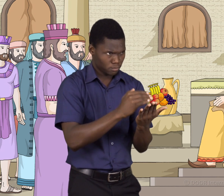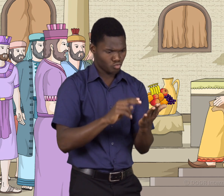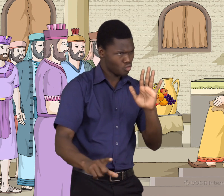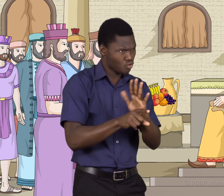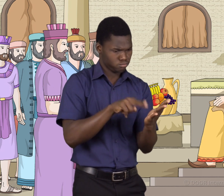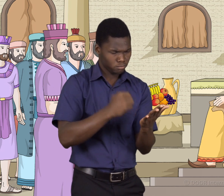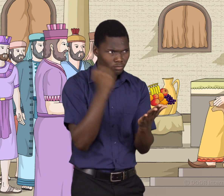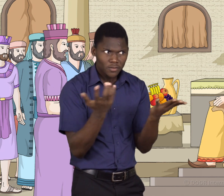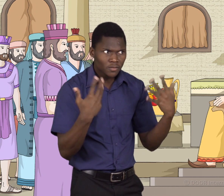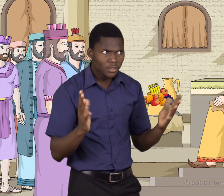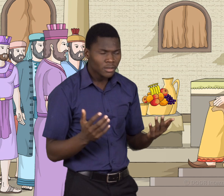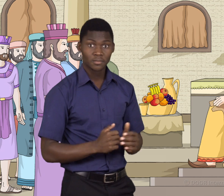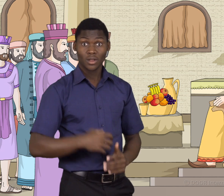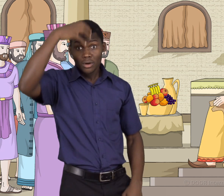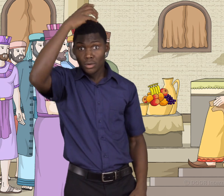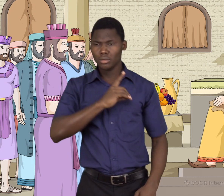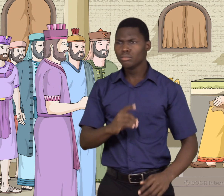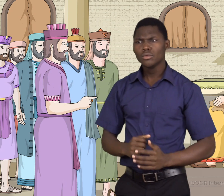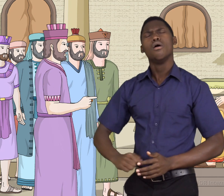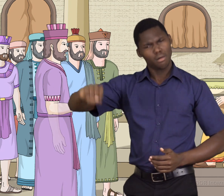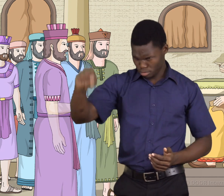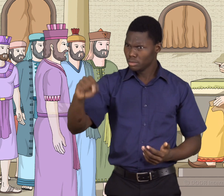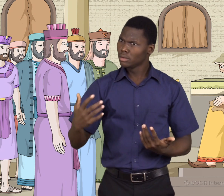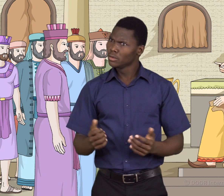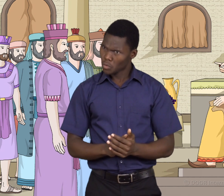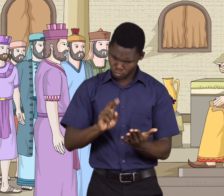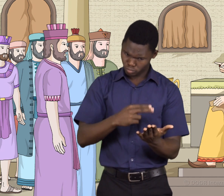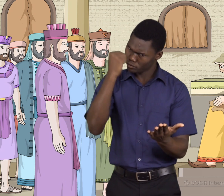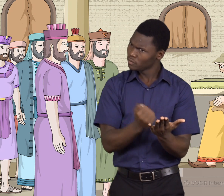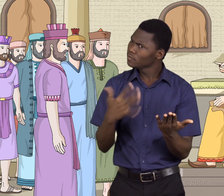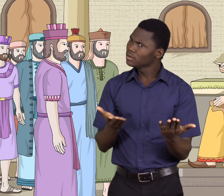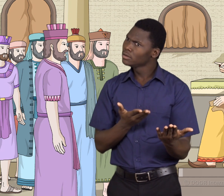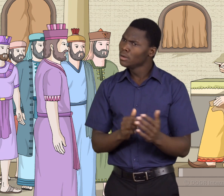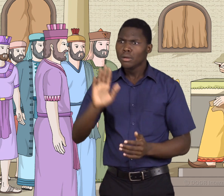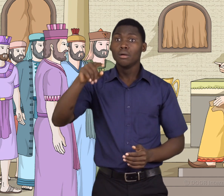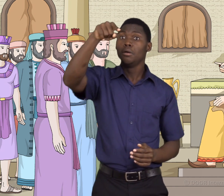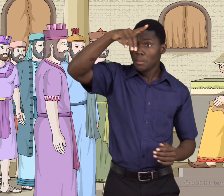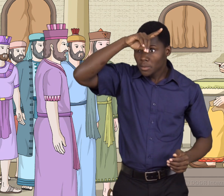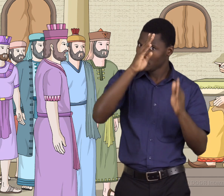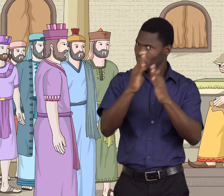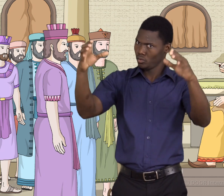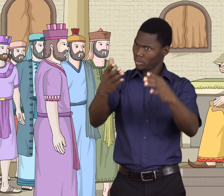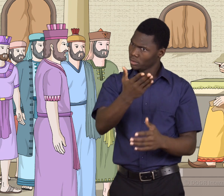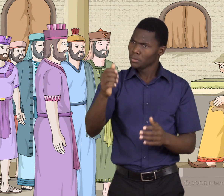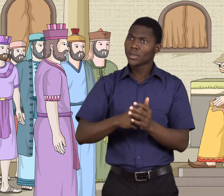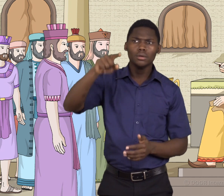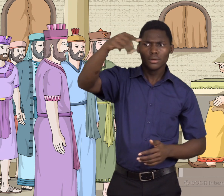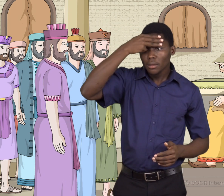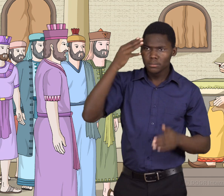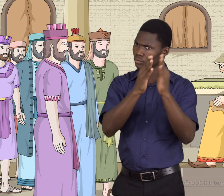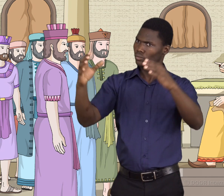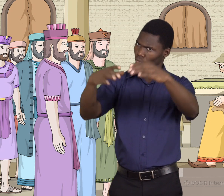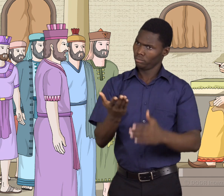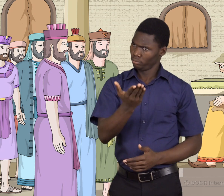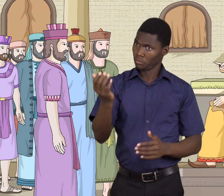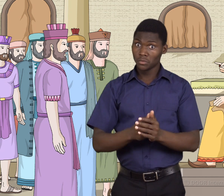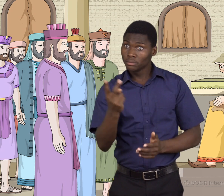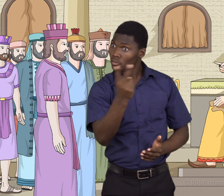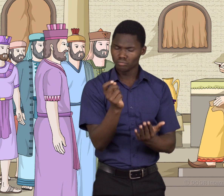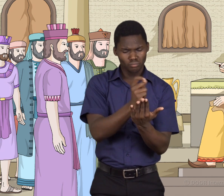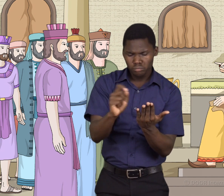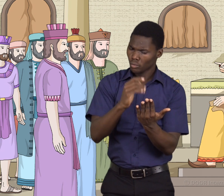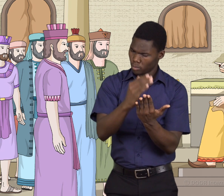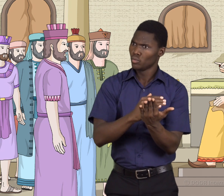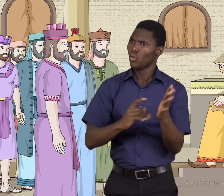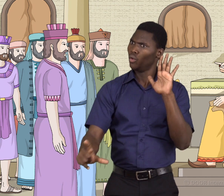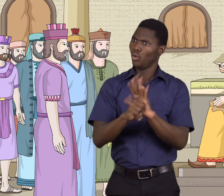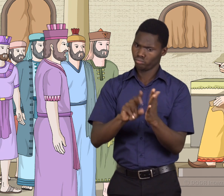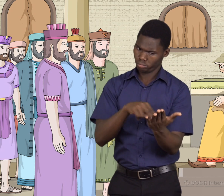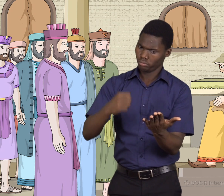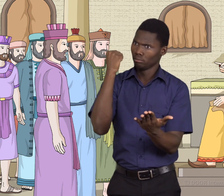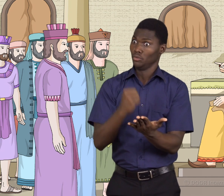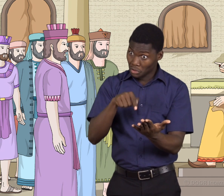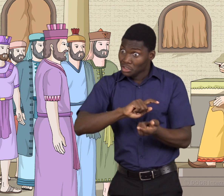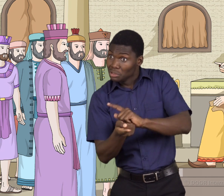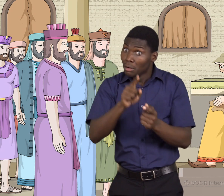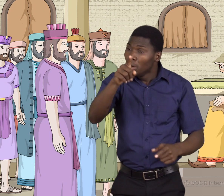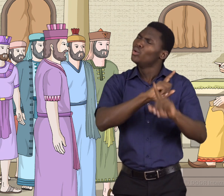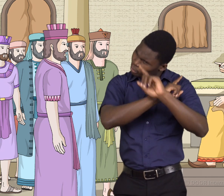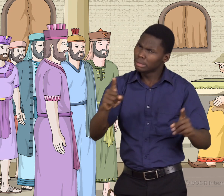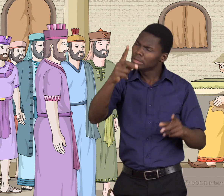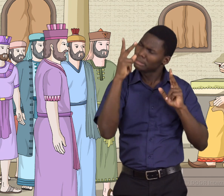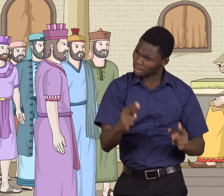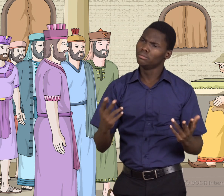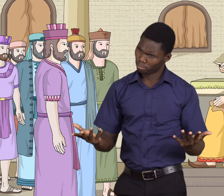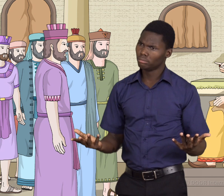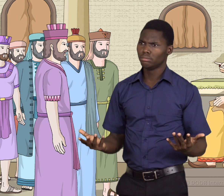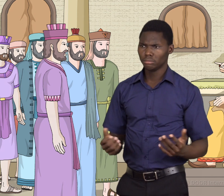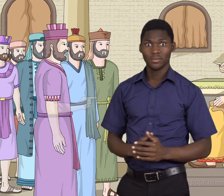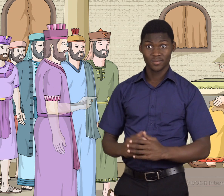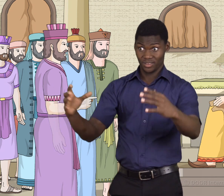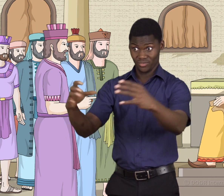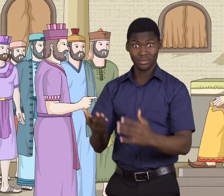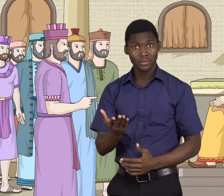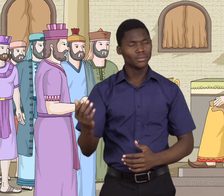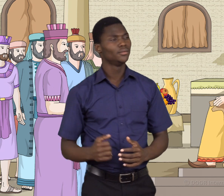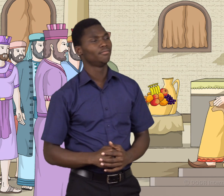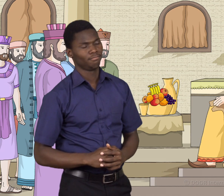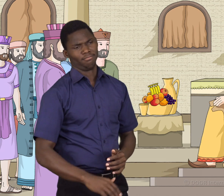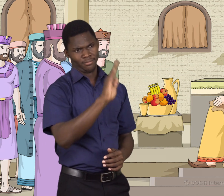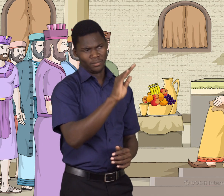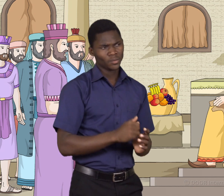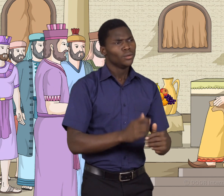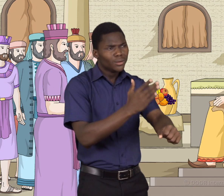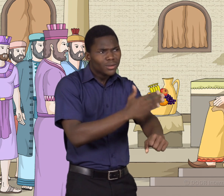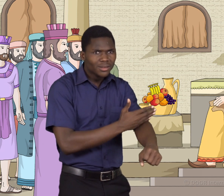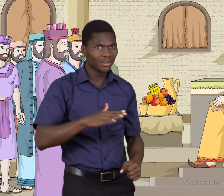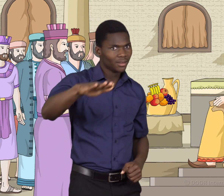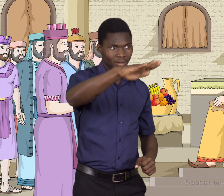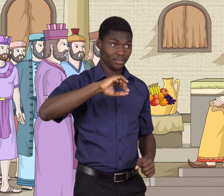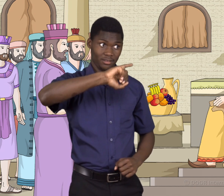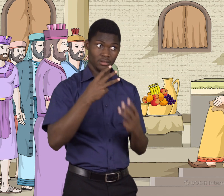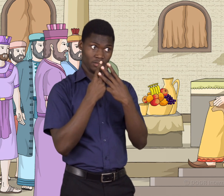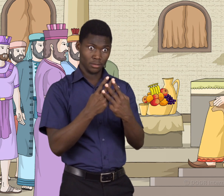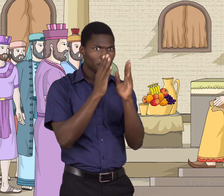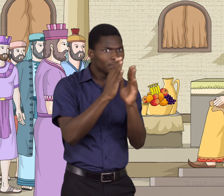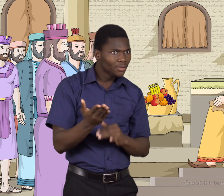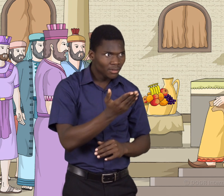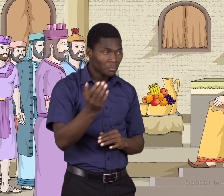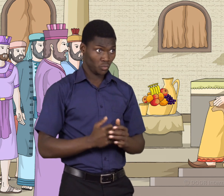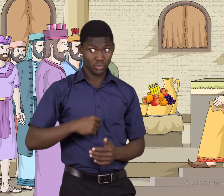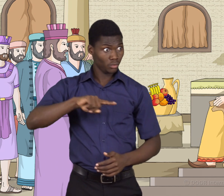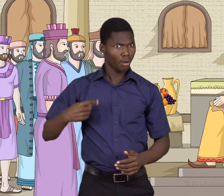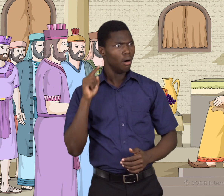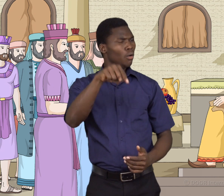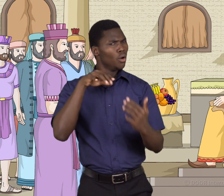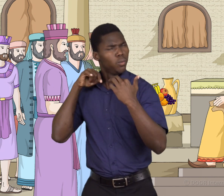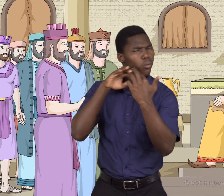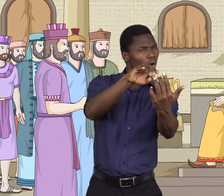The king replied, “According to the law of the Medes and Persians the order stands, and it cannot be repealed.”